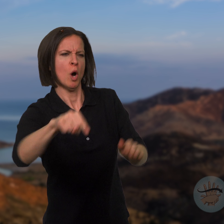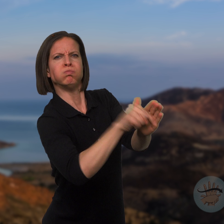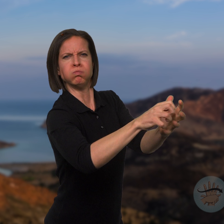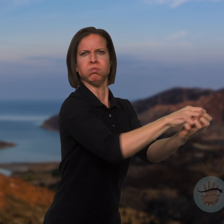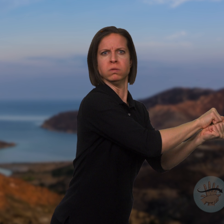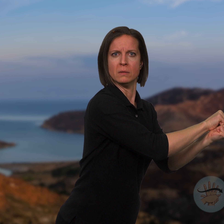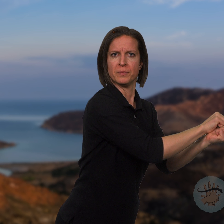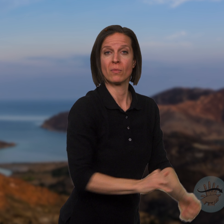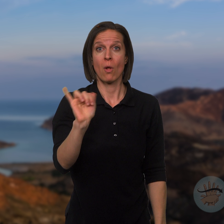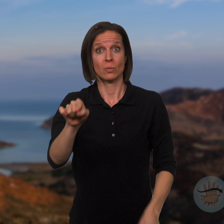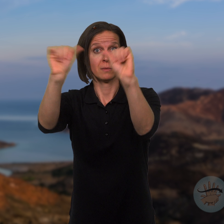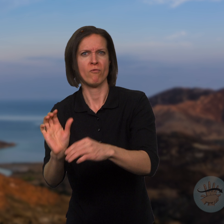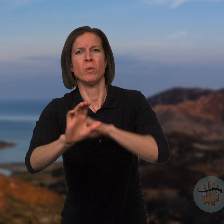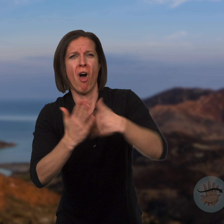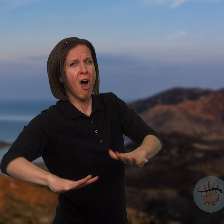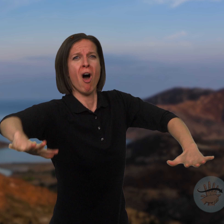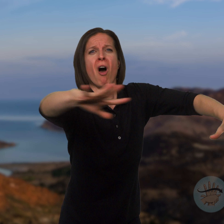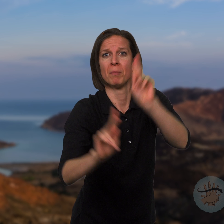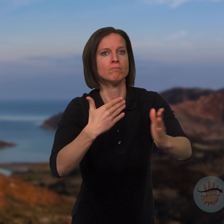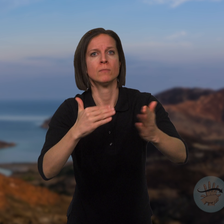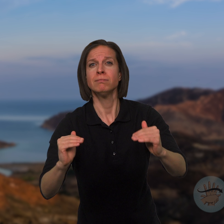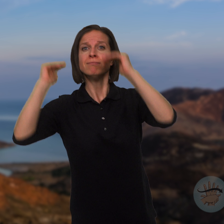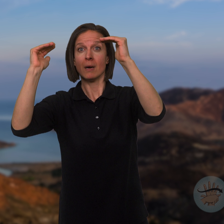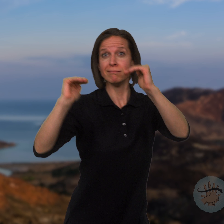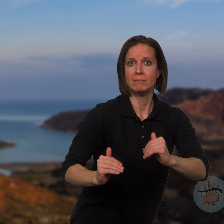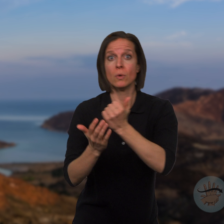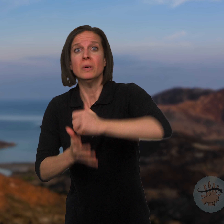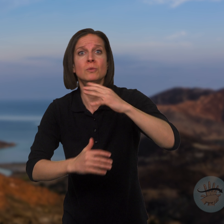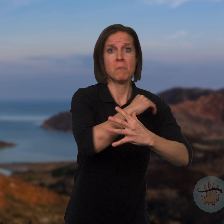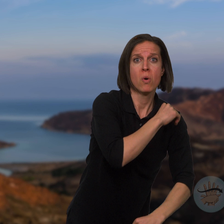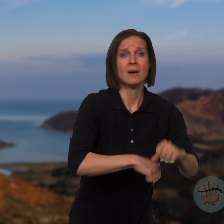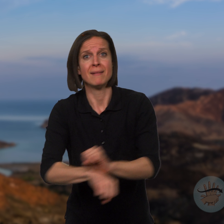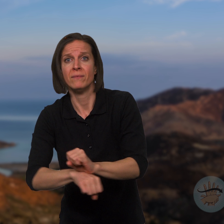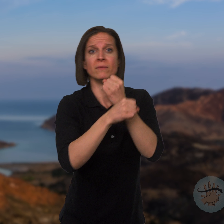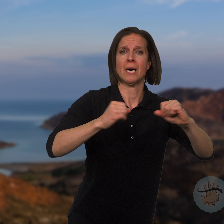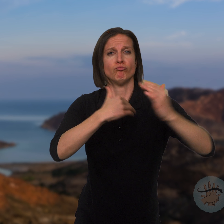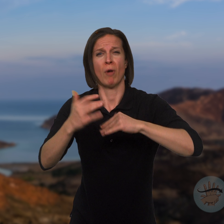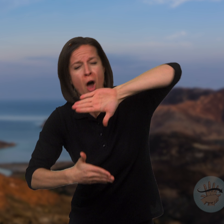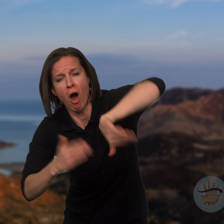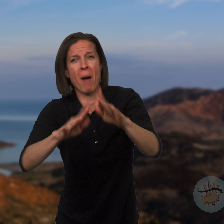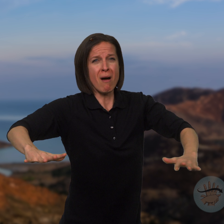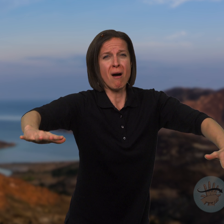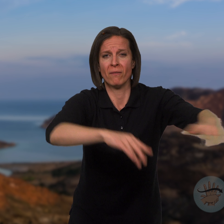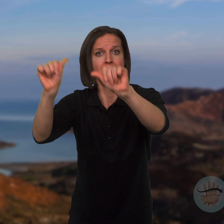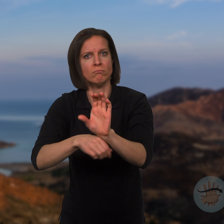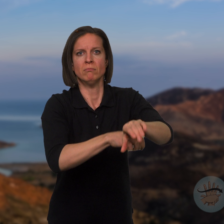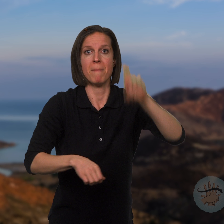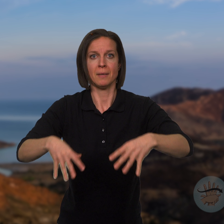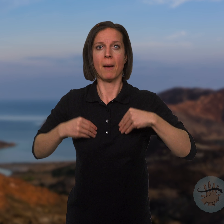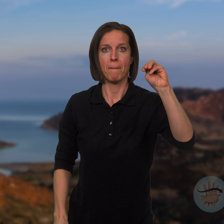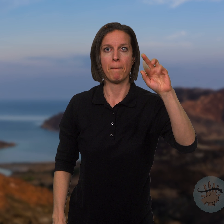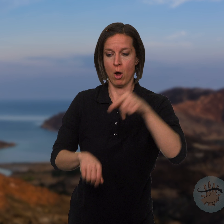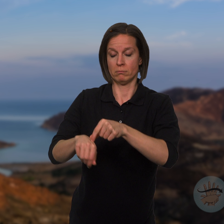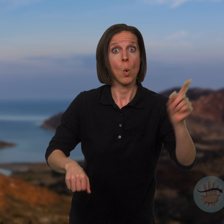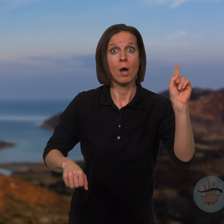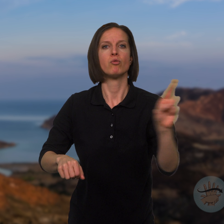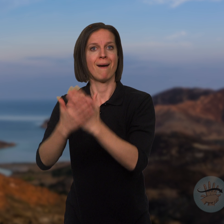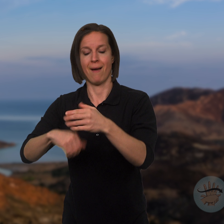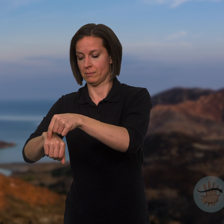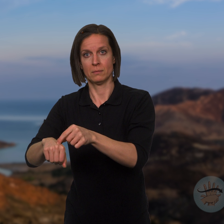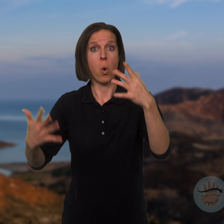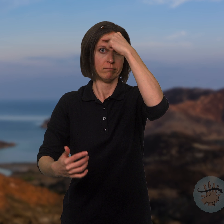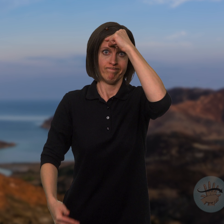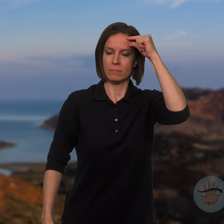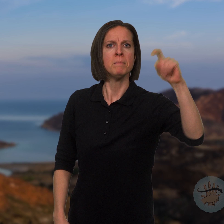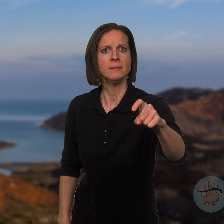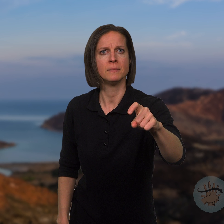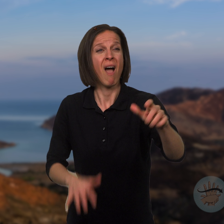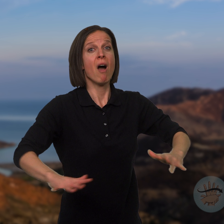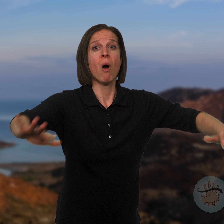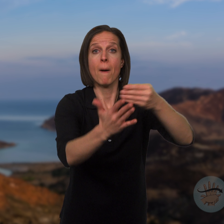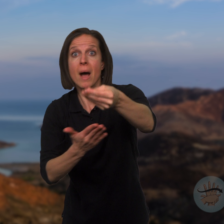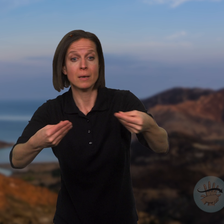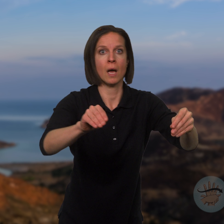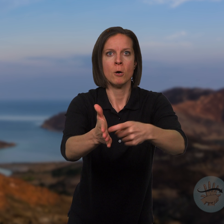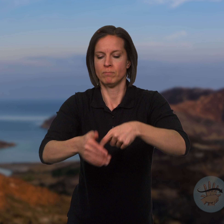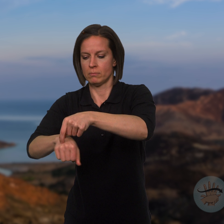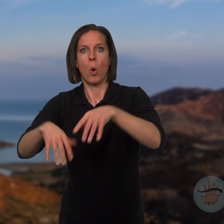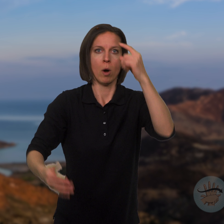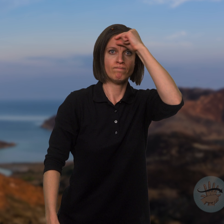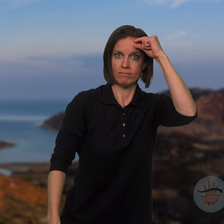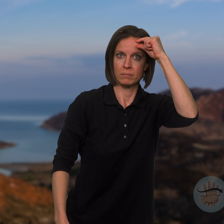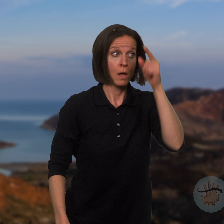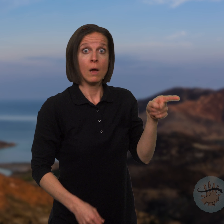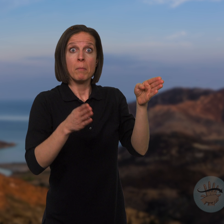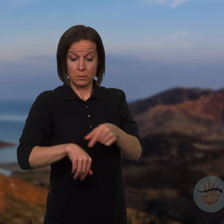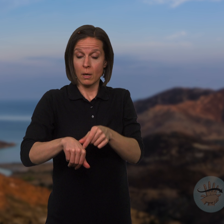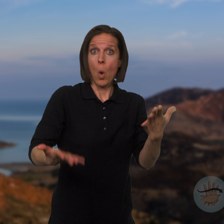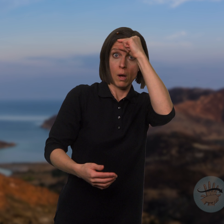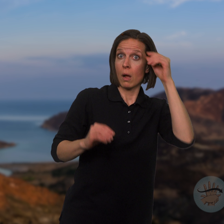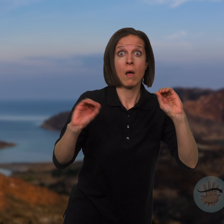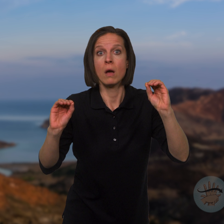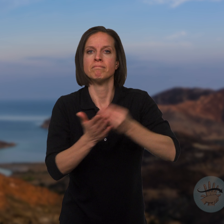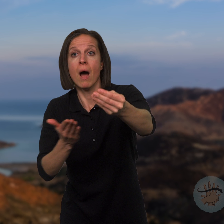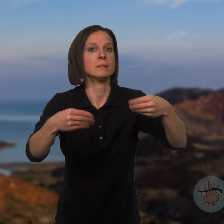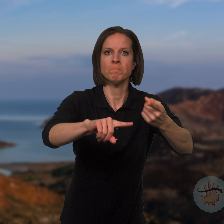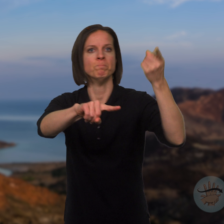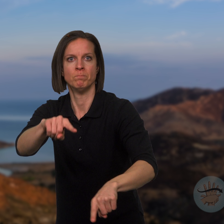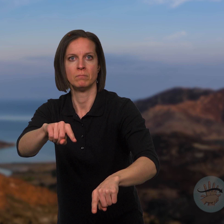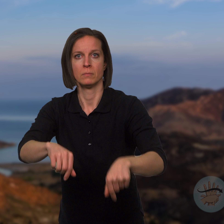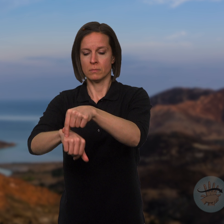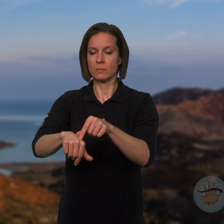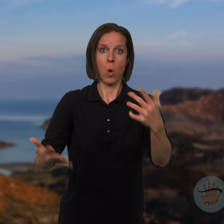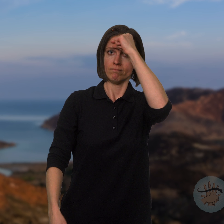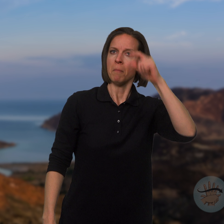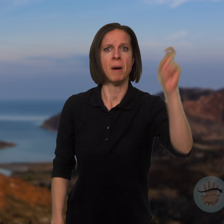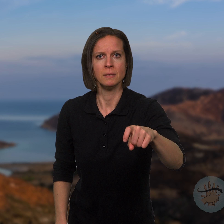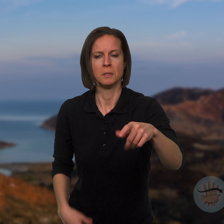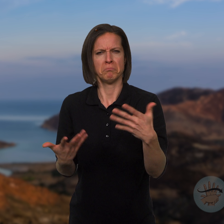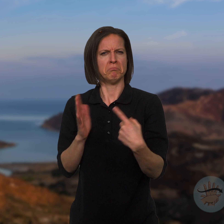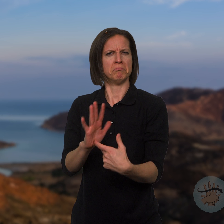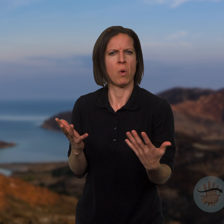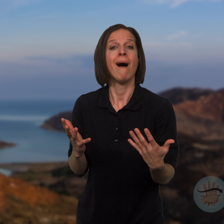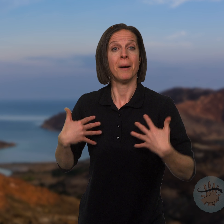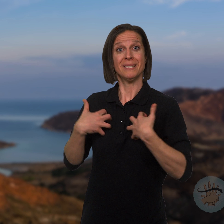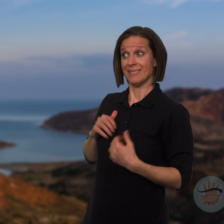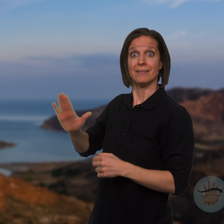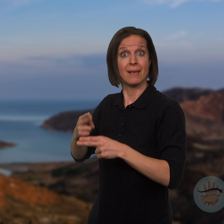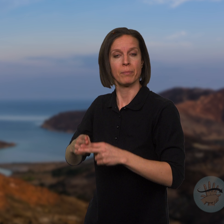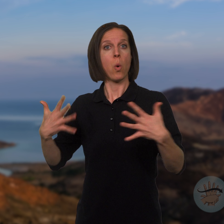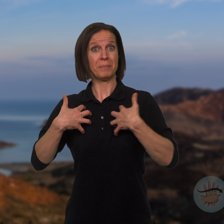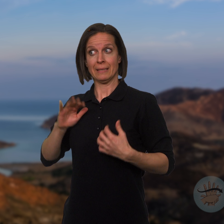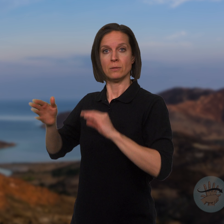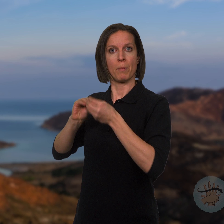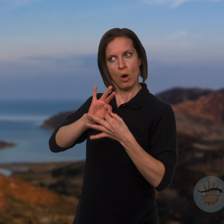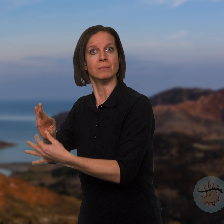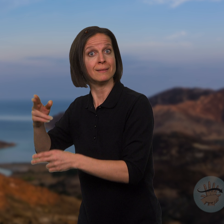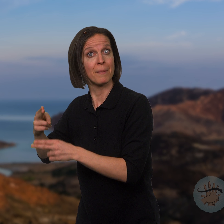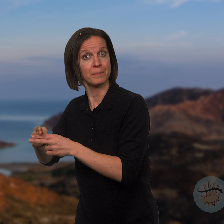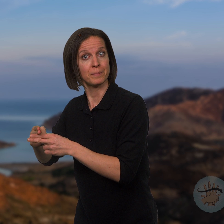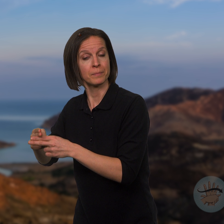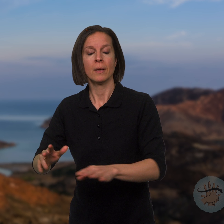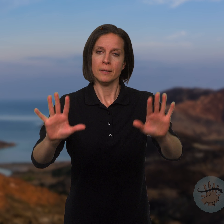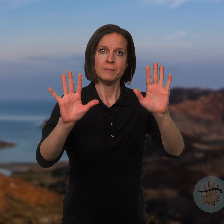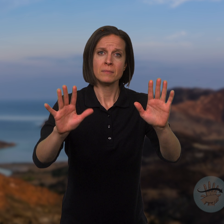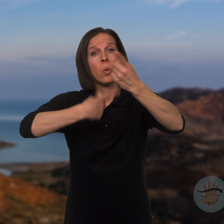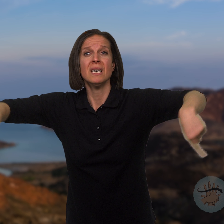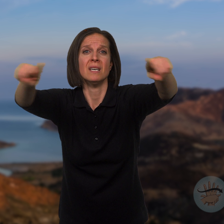And the second beast required all people small and great, rich and poor, free and slave, to receive a mark on their right hand or on their forehead, so that no one could buy or sell unless he had the mark—the name of the beast or the number of its name.